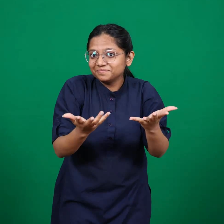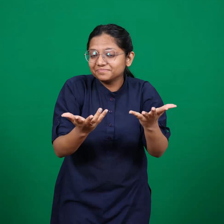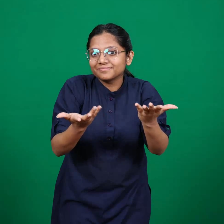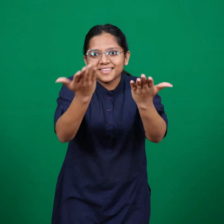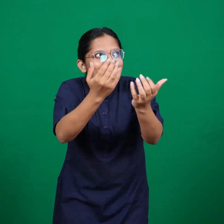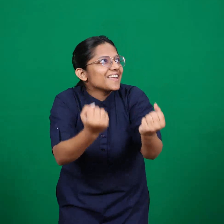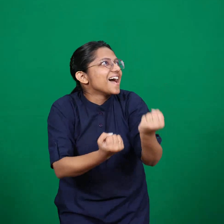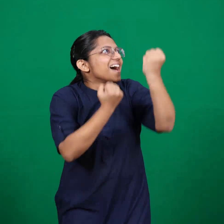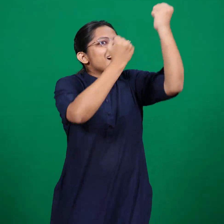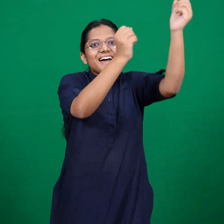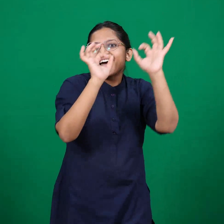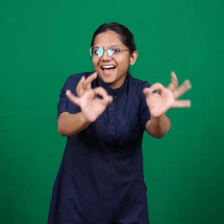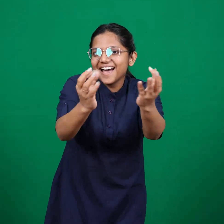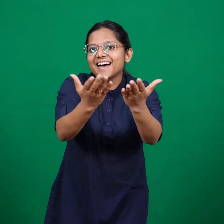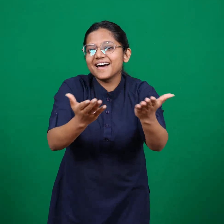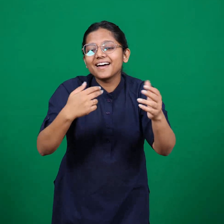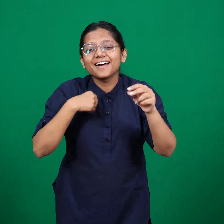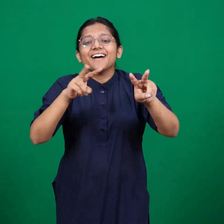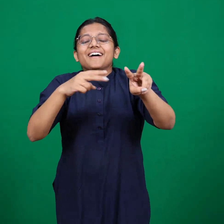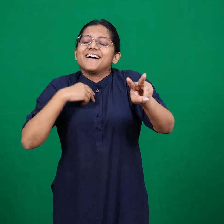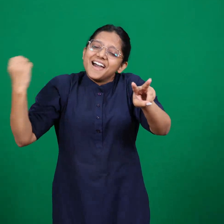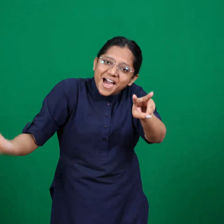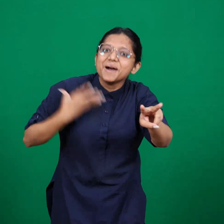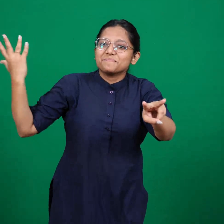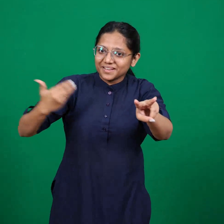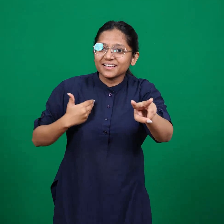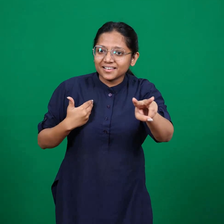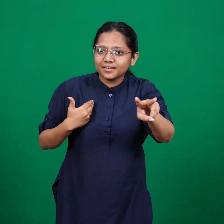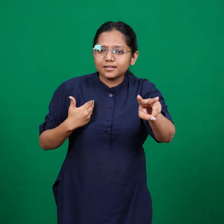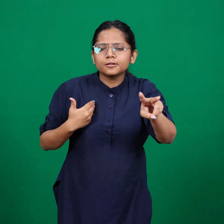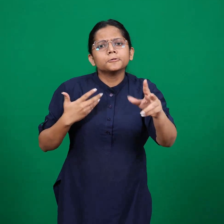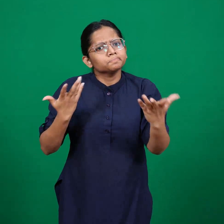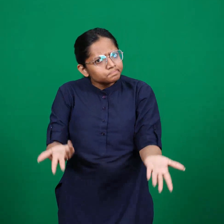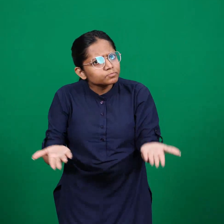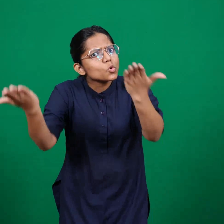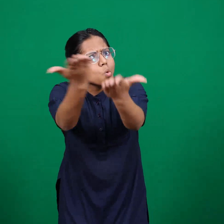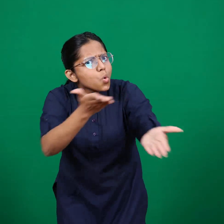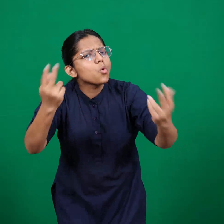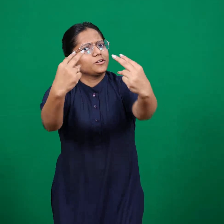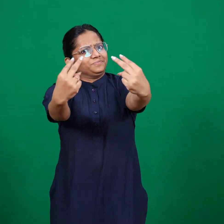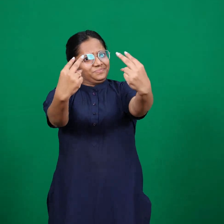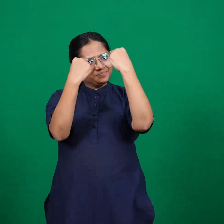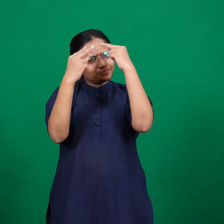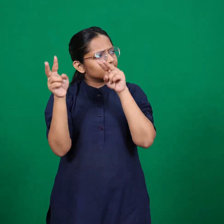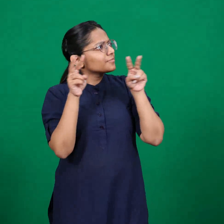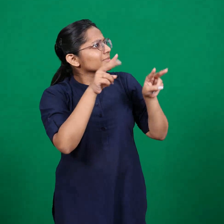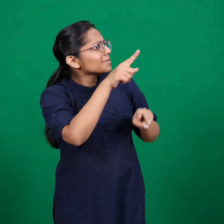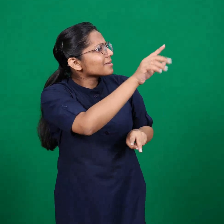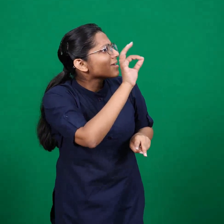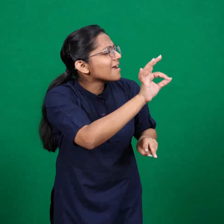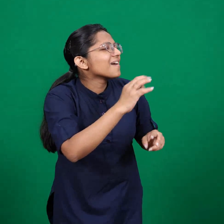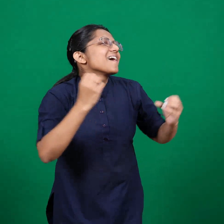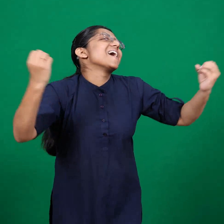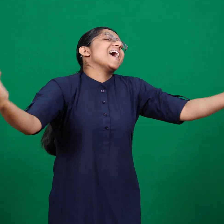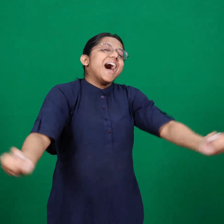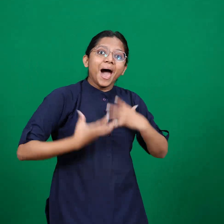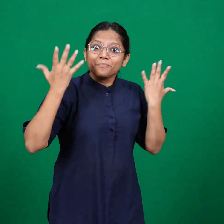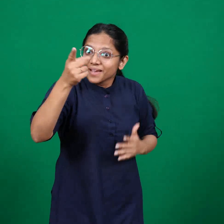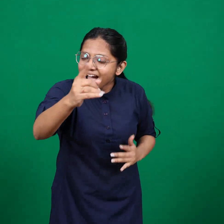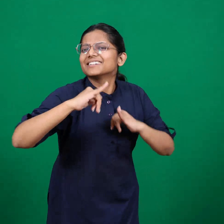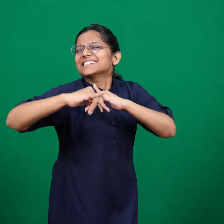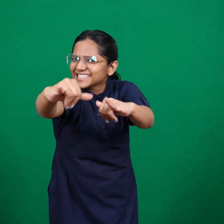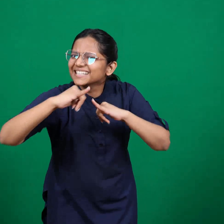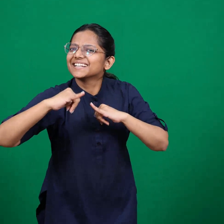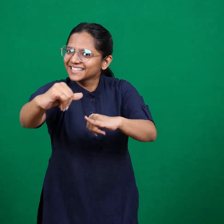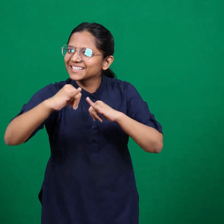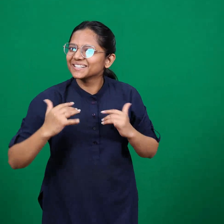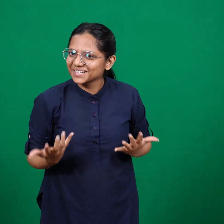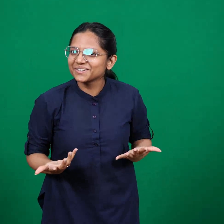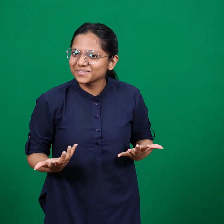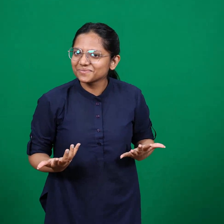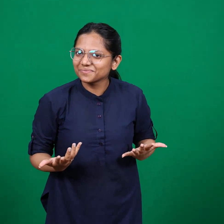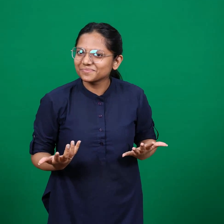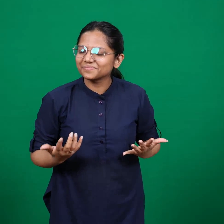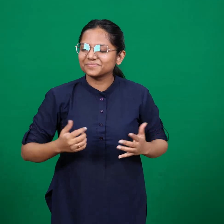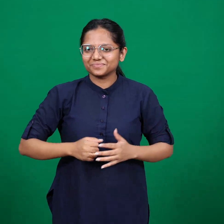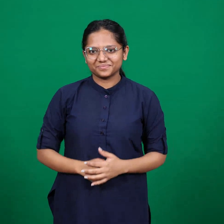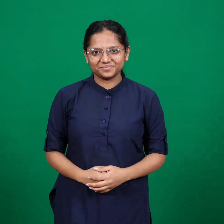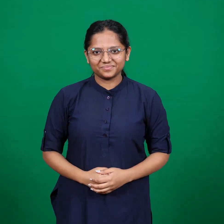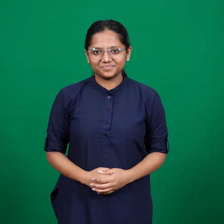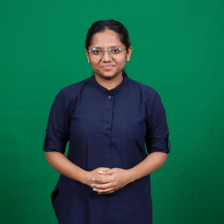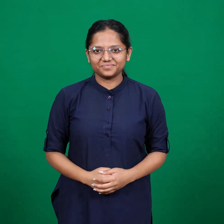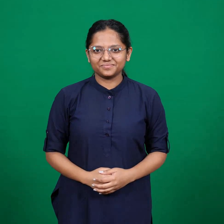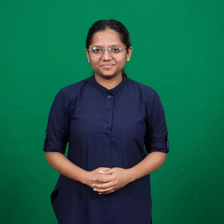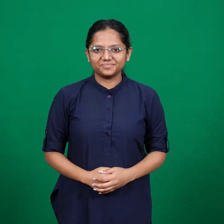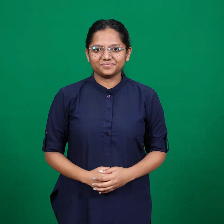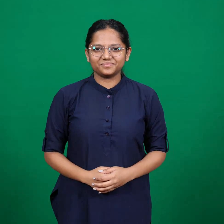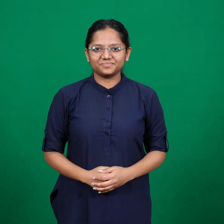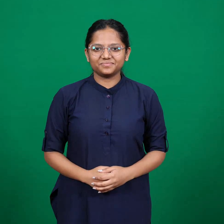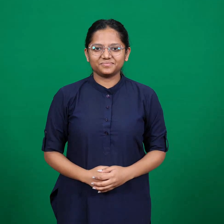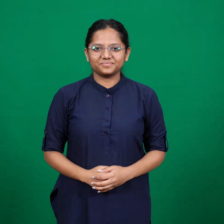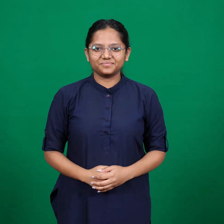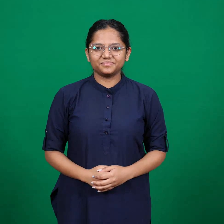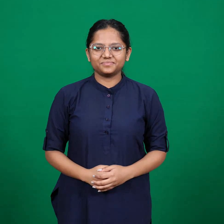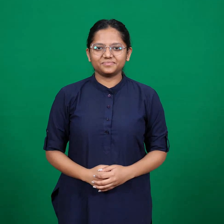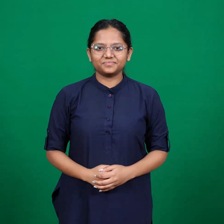So you too should be glad and rejoice with me.